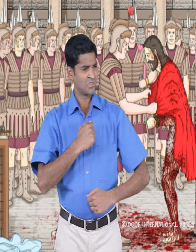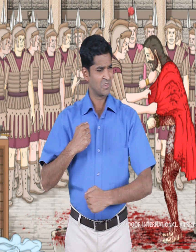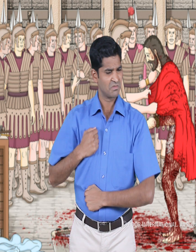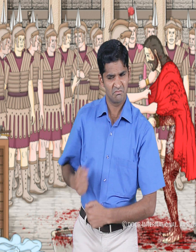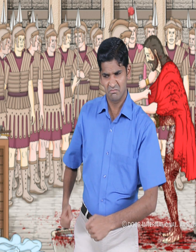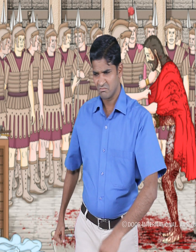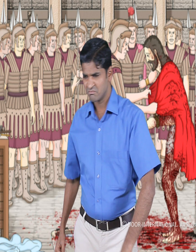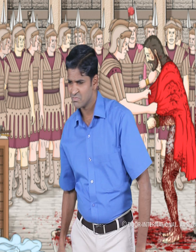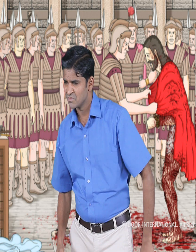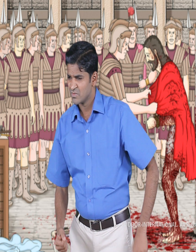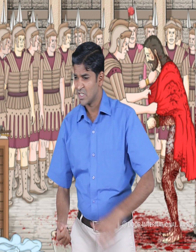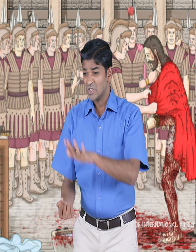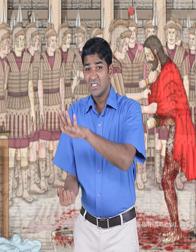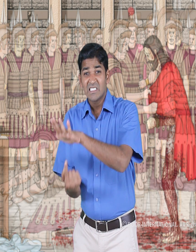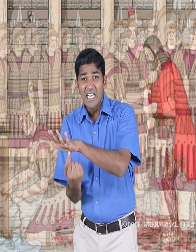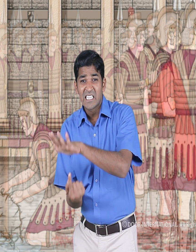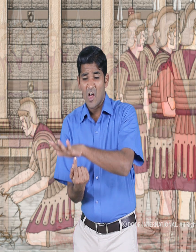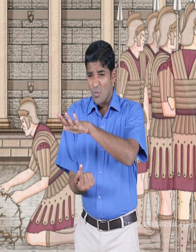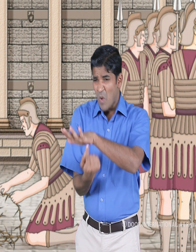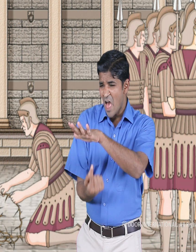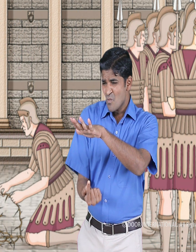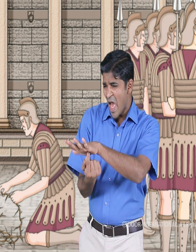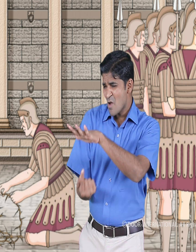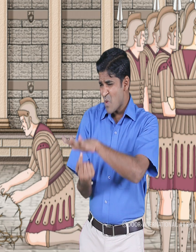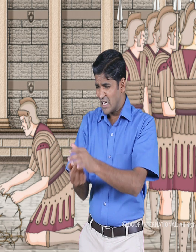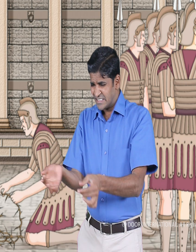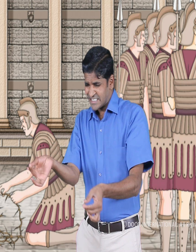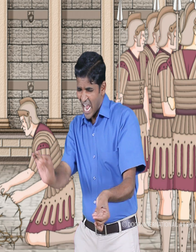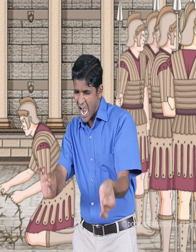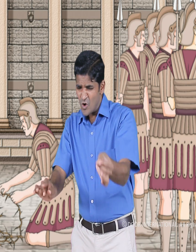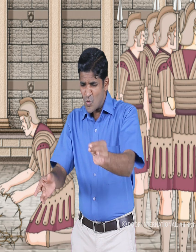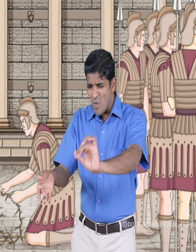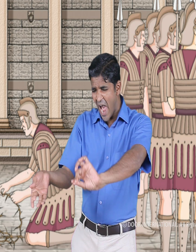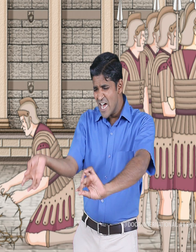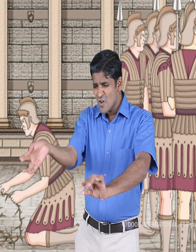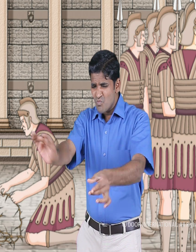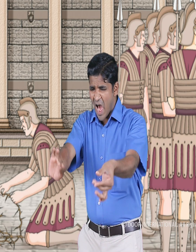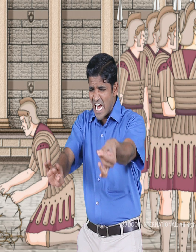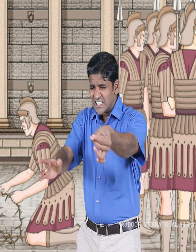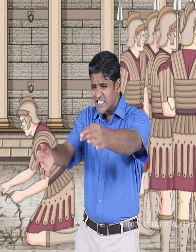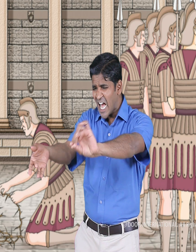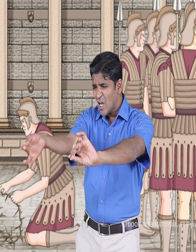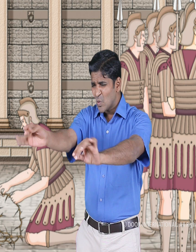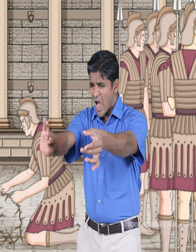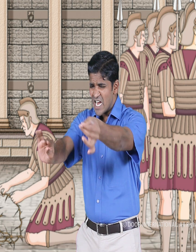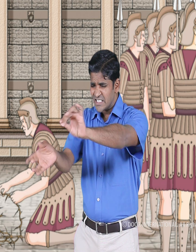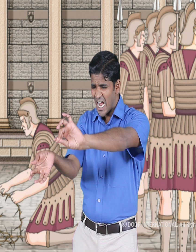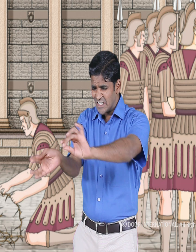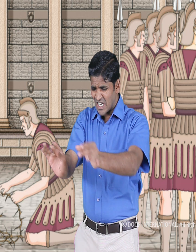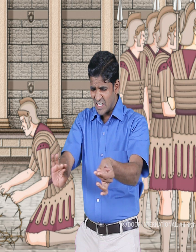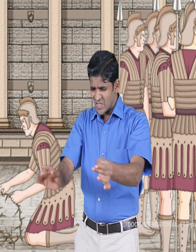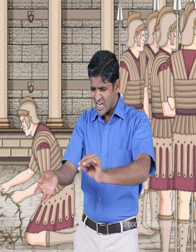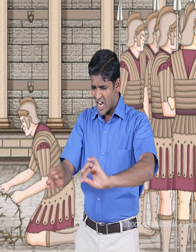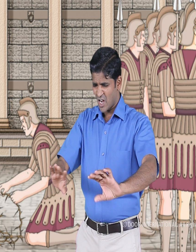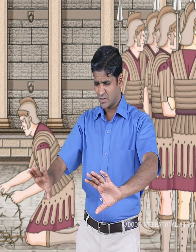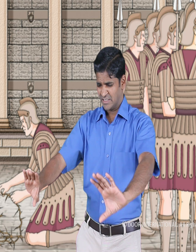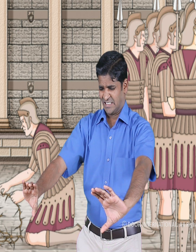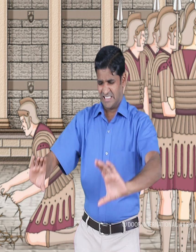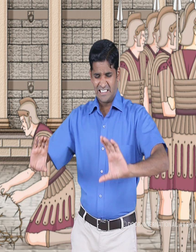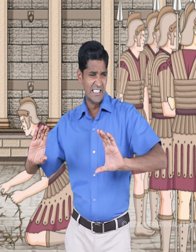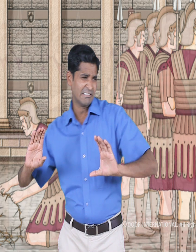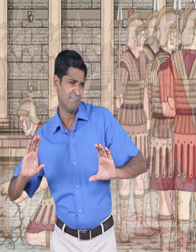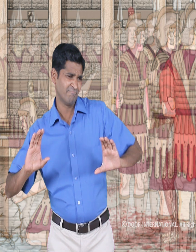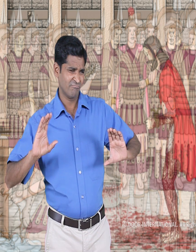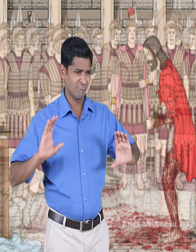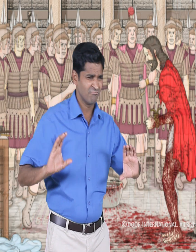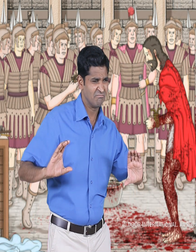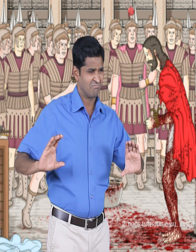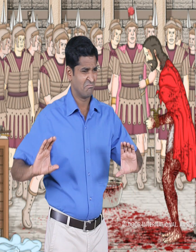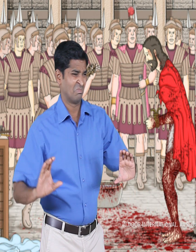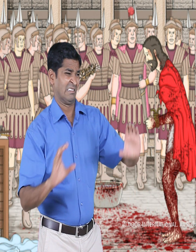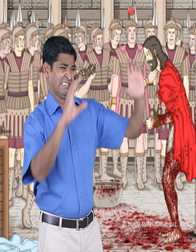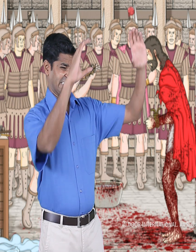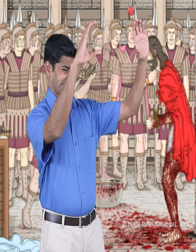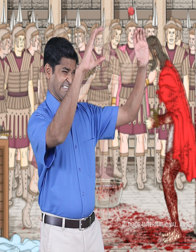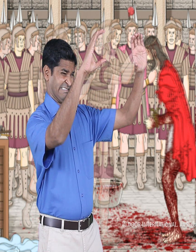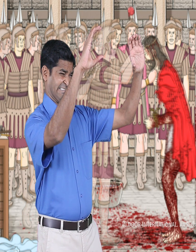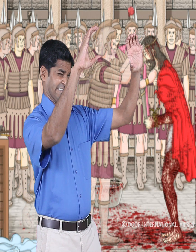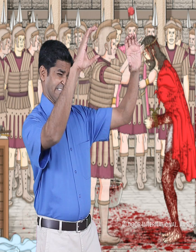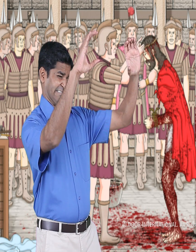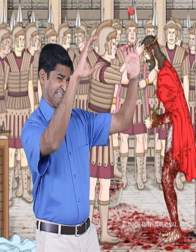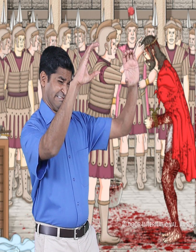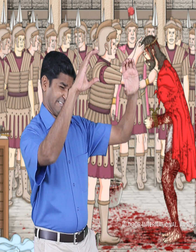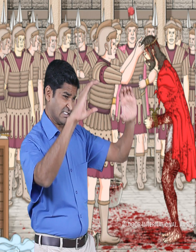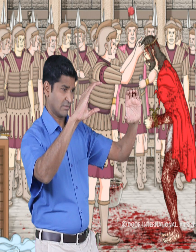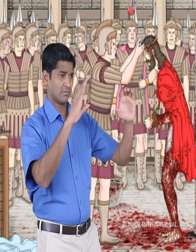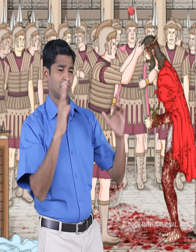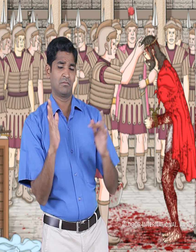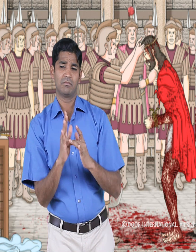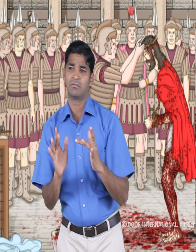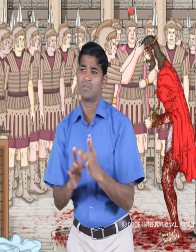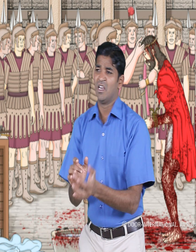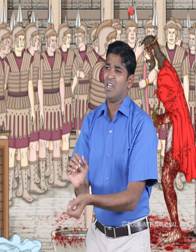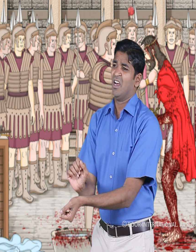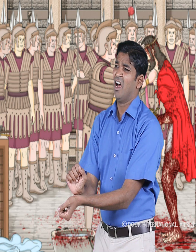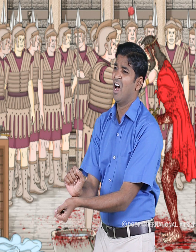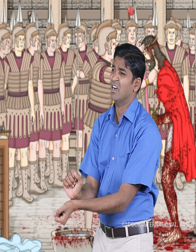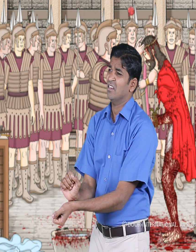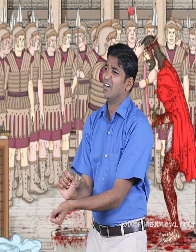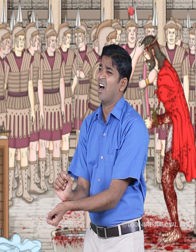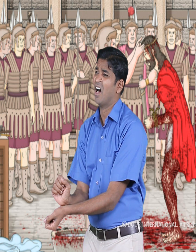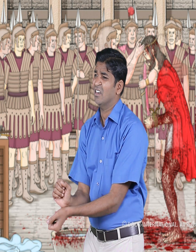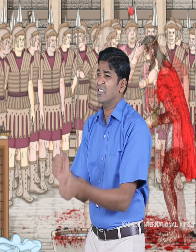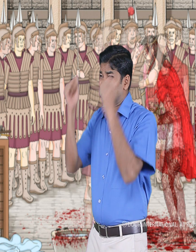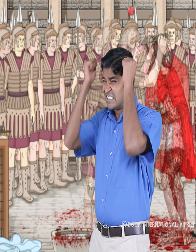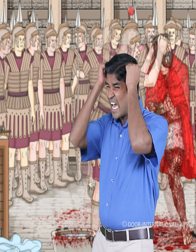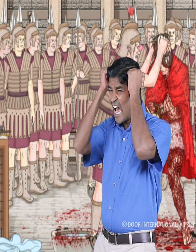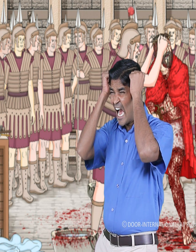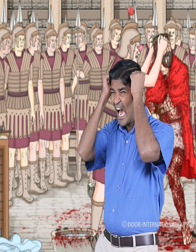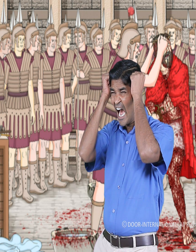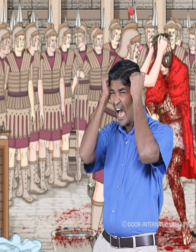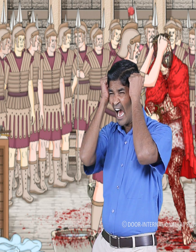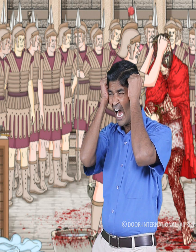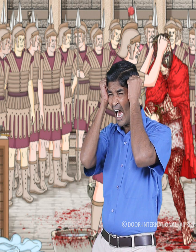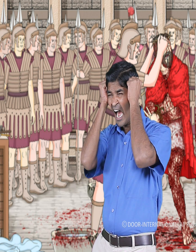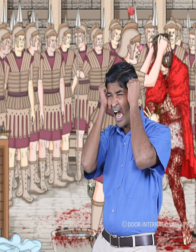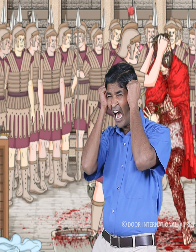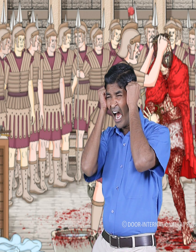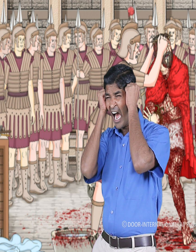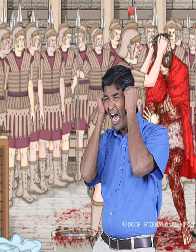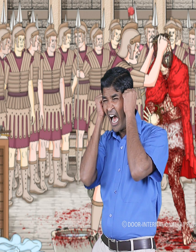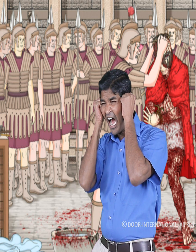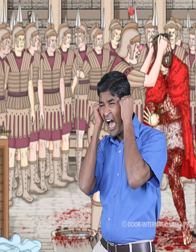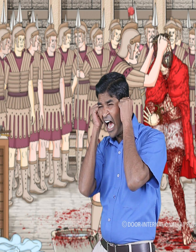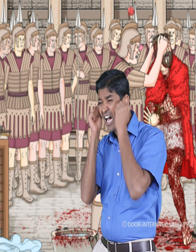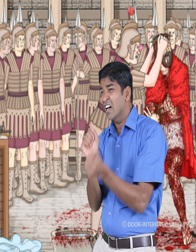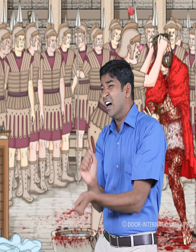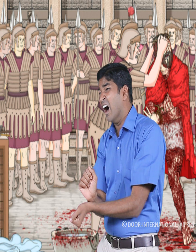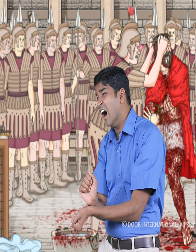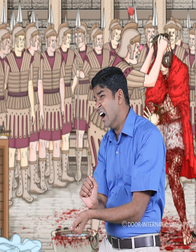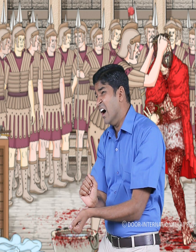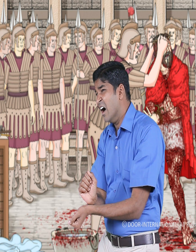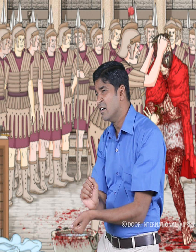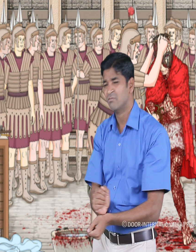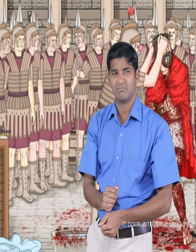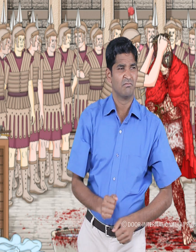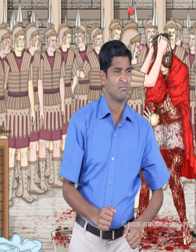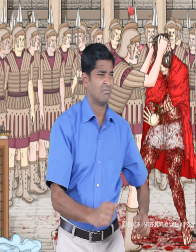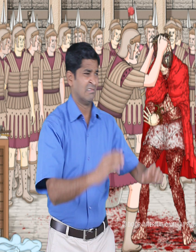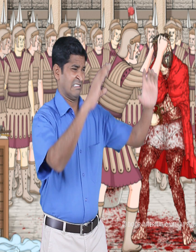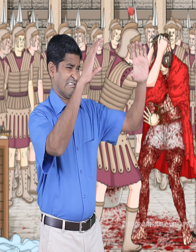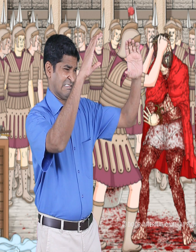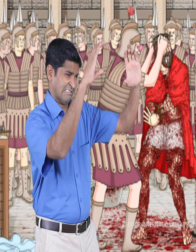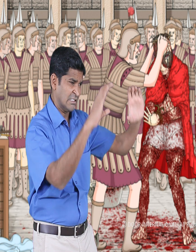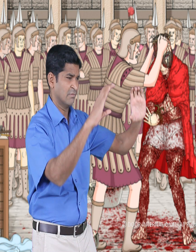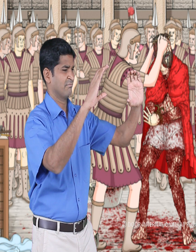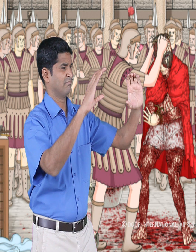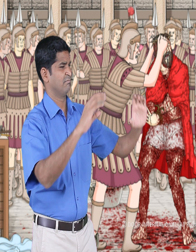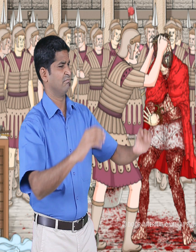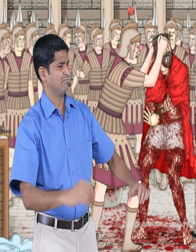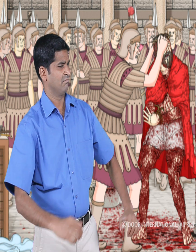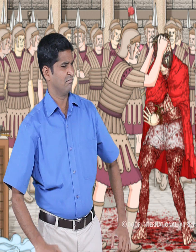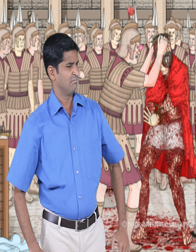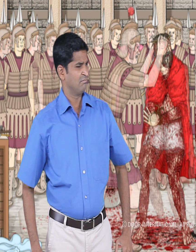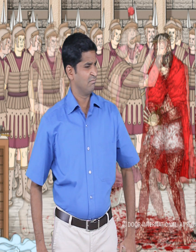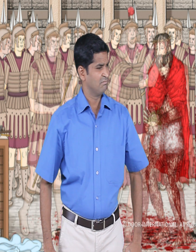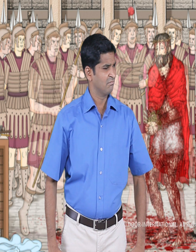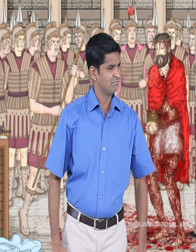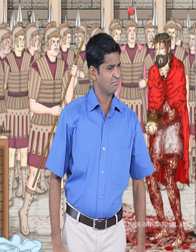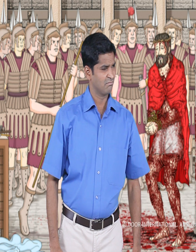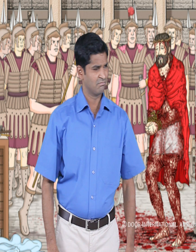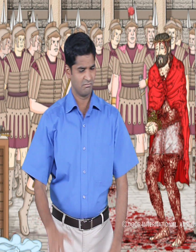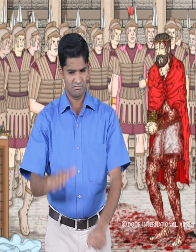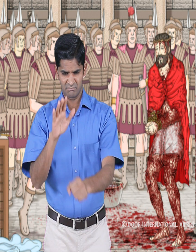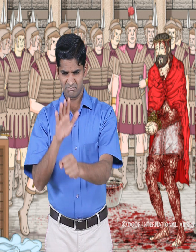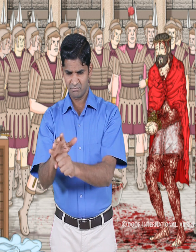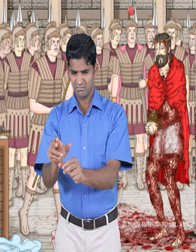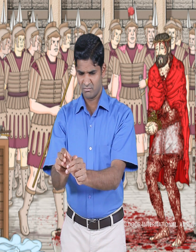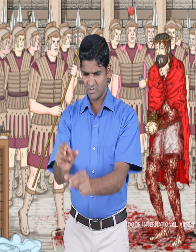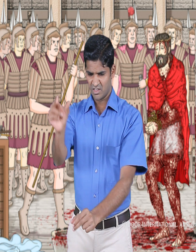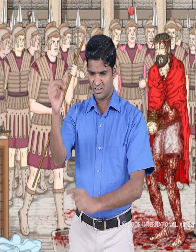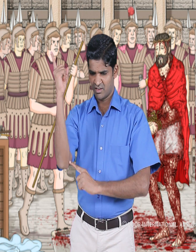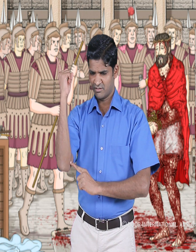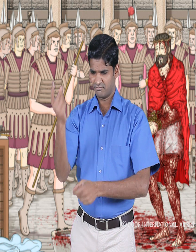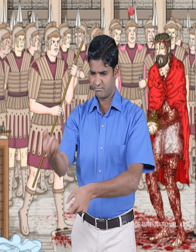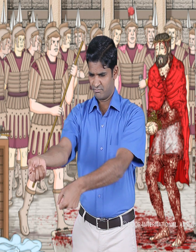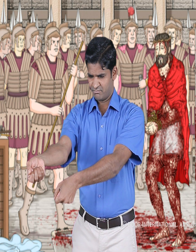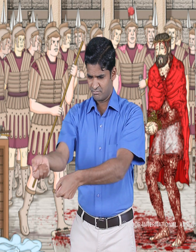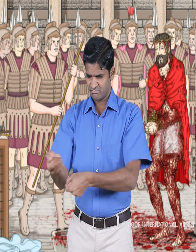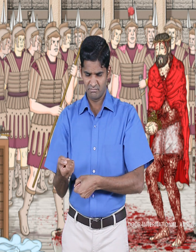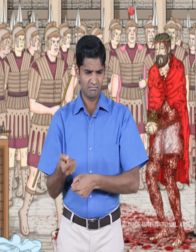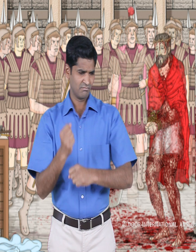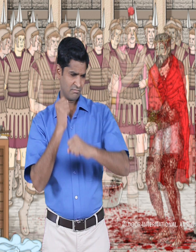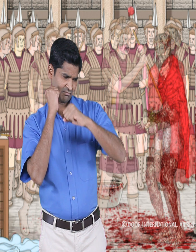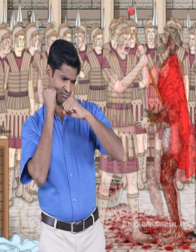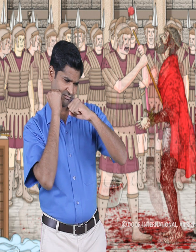And they twisted together a crown of thorns and set it on His head.